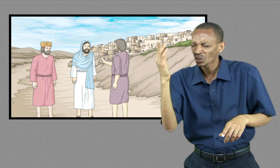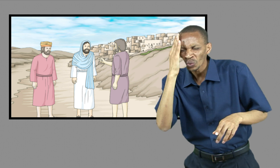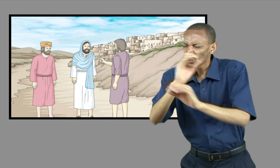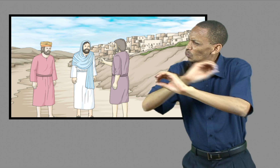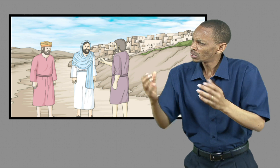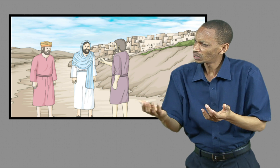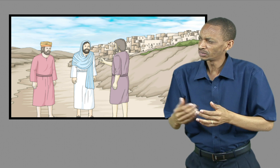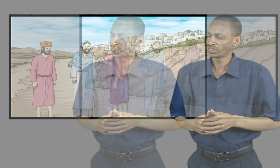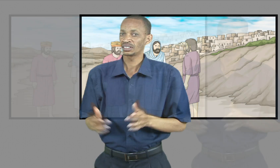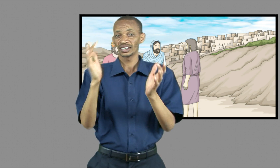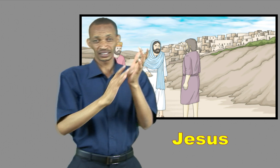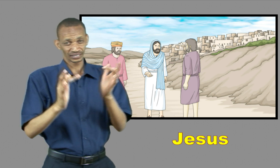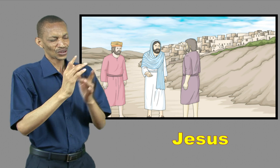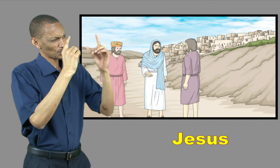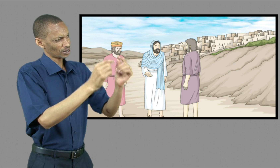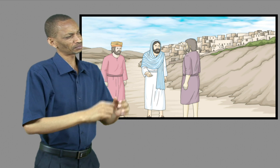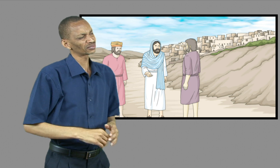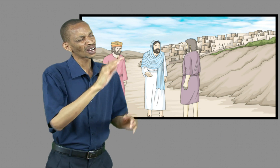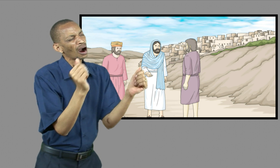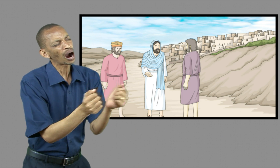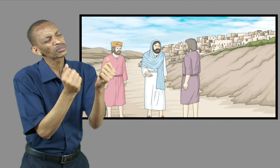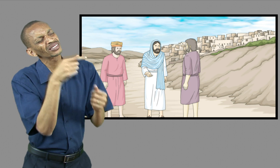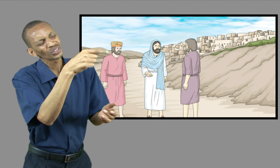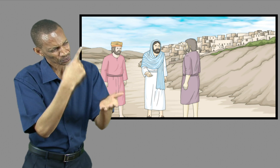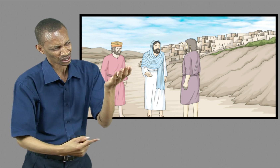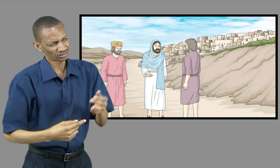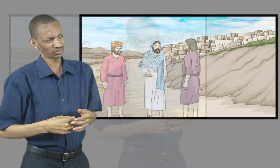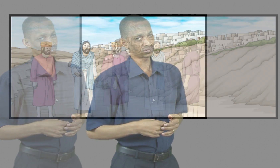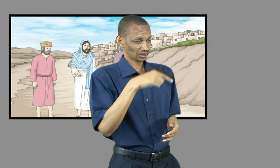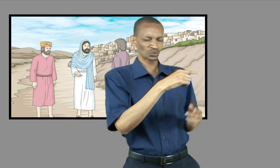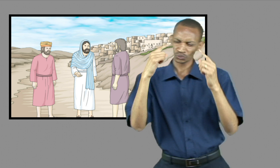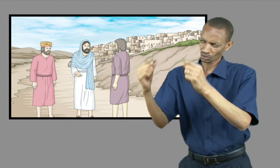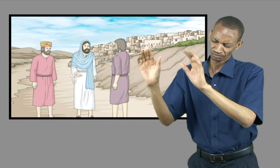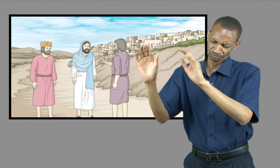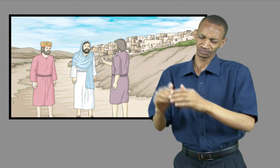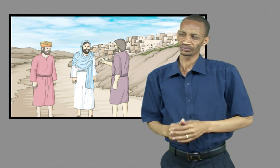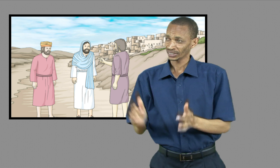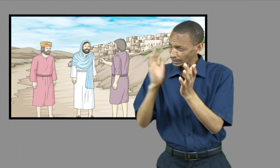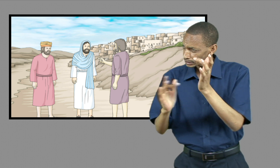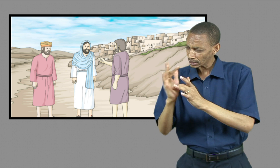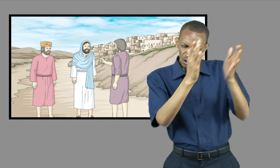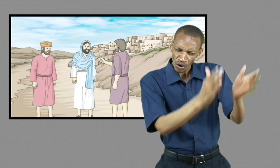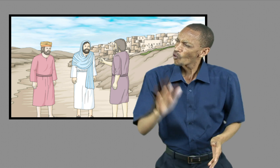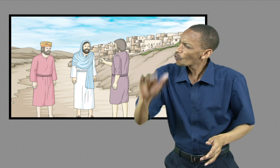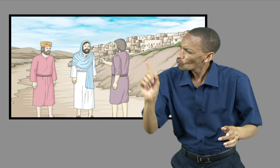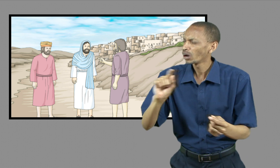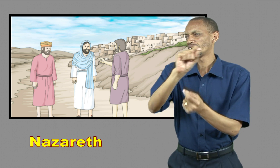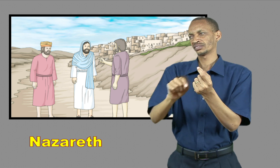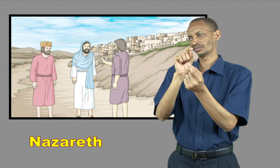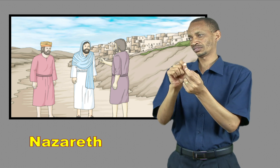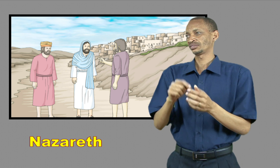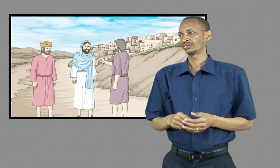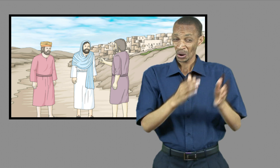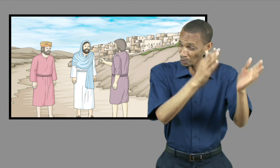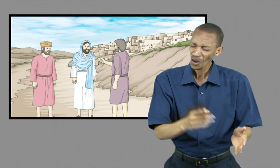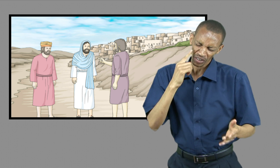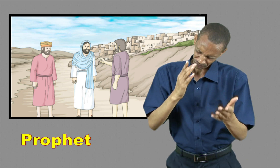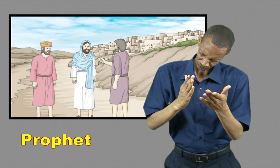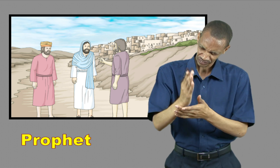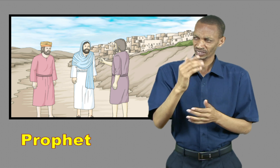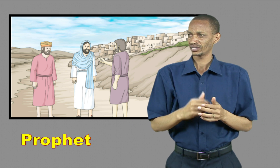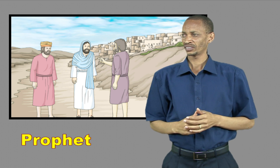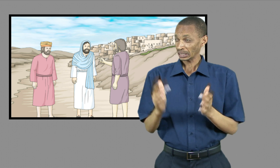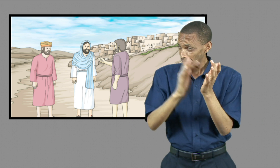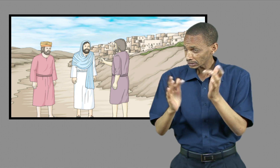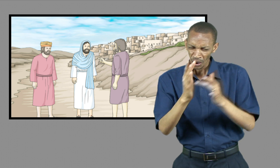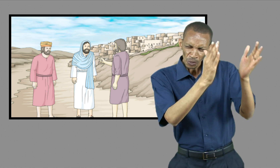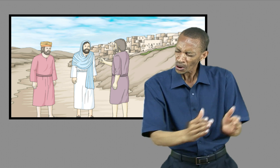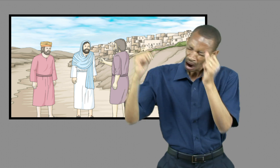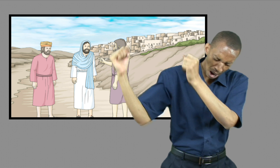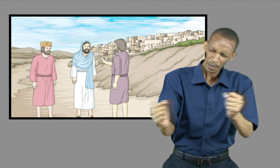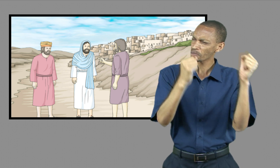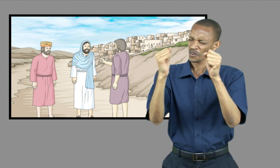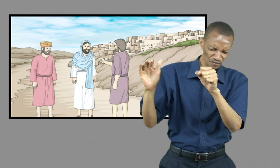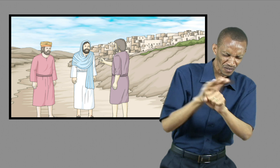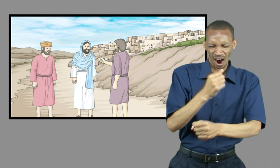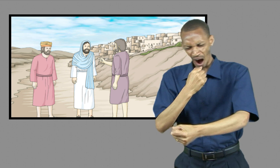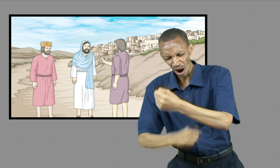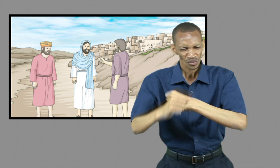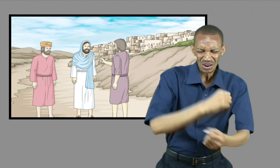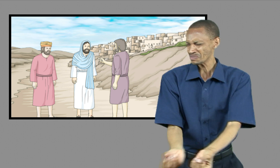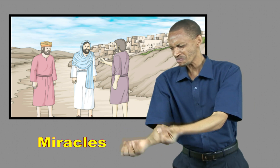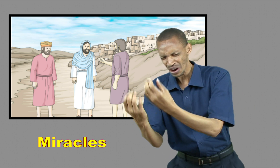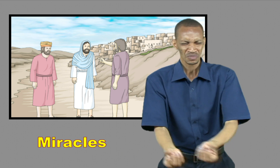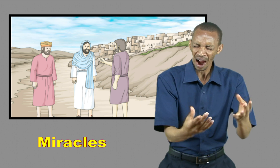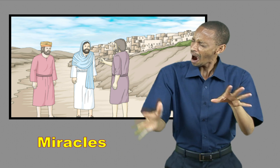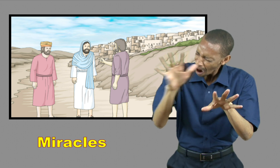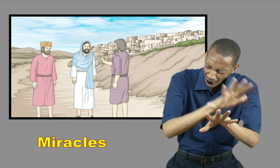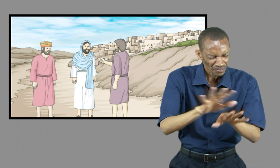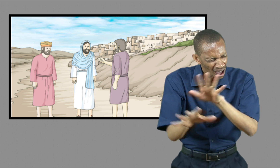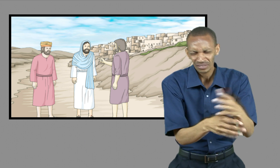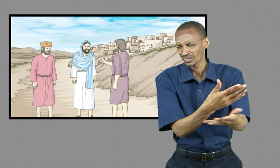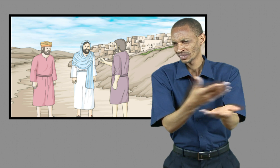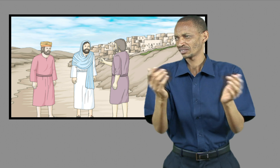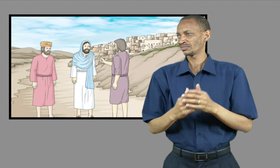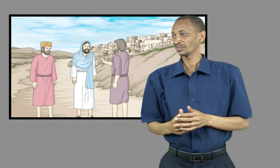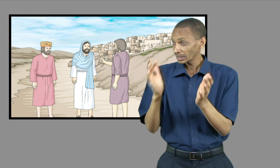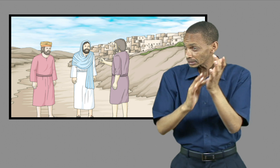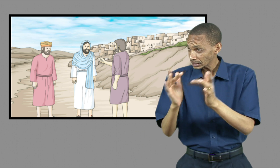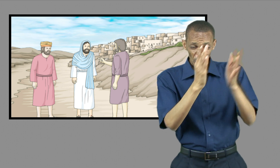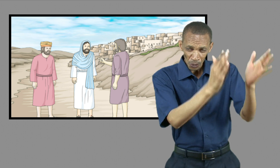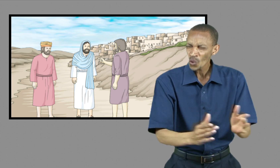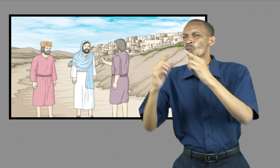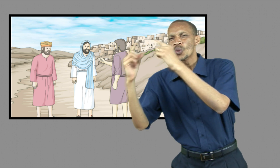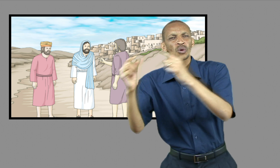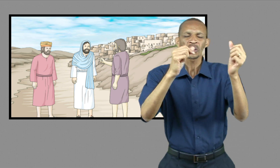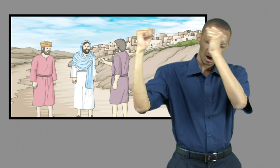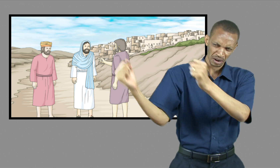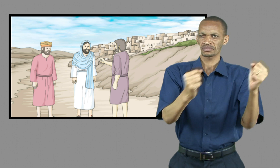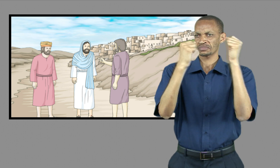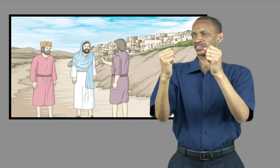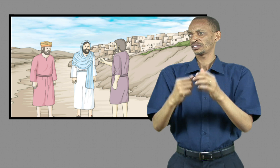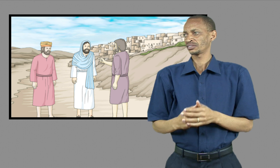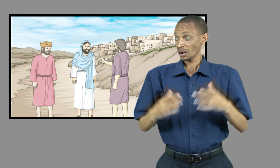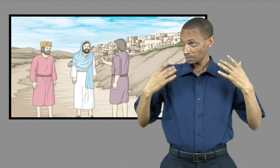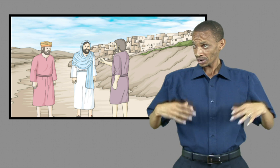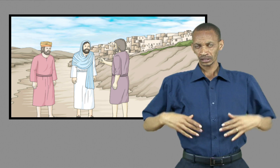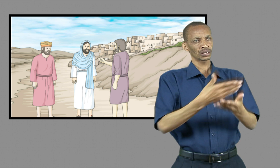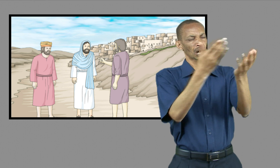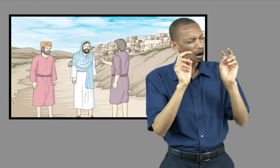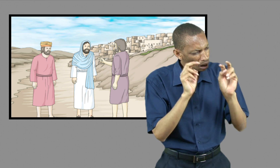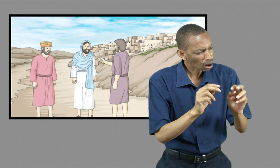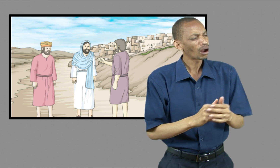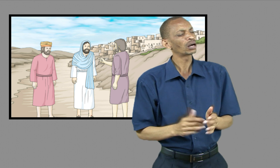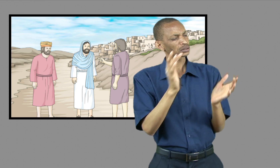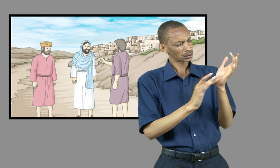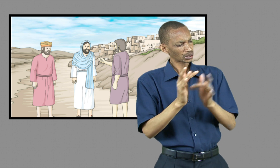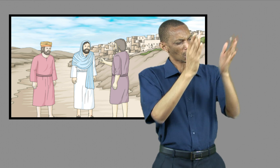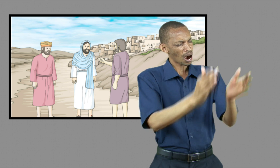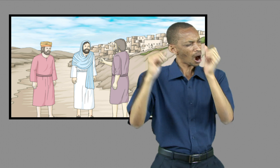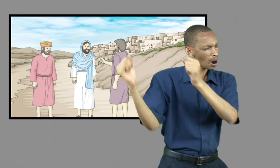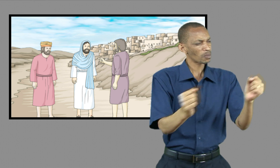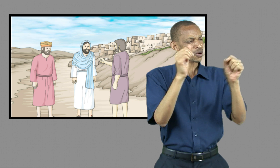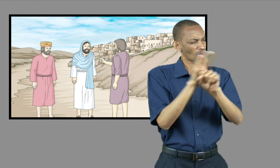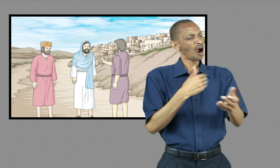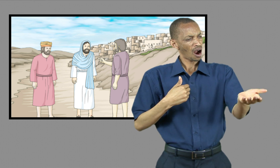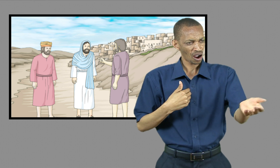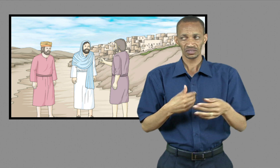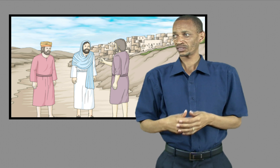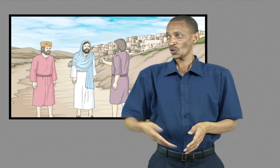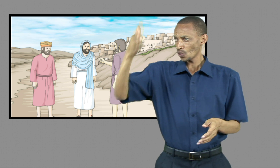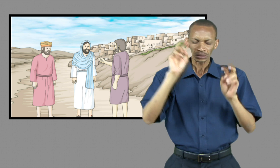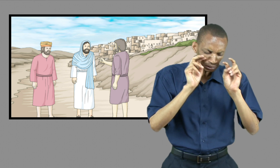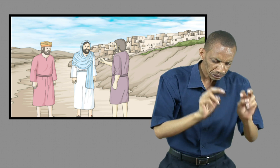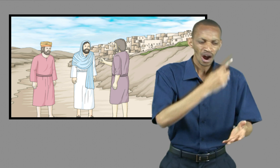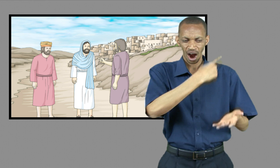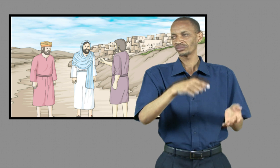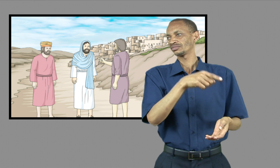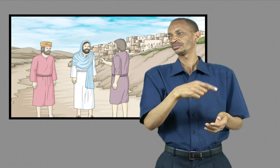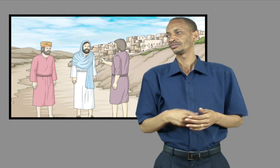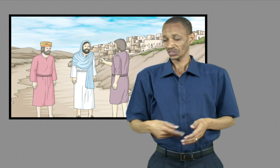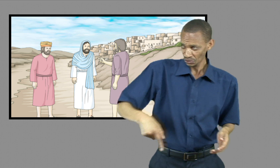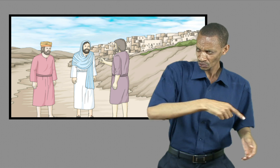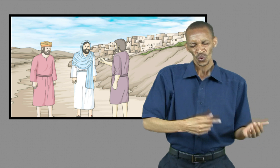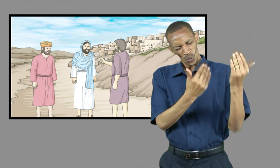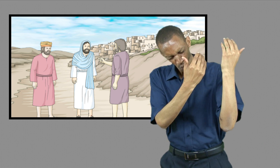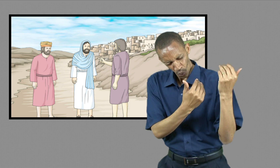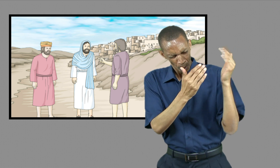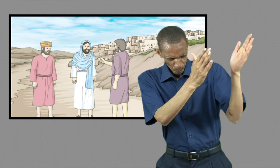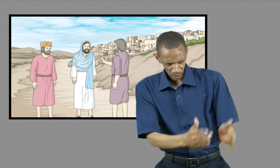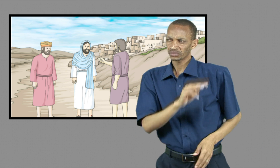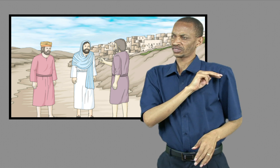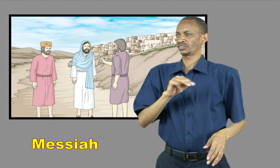“The events involving Jesus of Nazareth,” they answered. “This man was a prophet, powerful in speech and action before God and all the people.